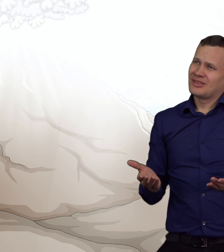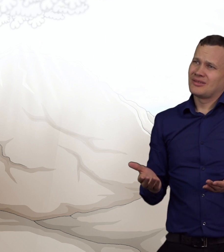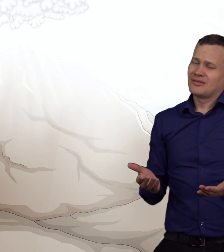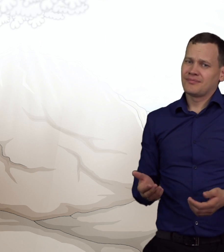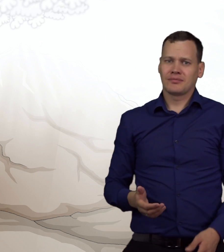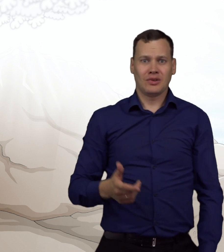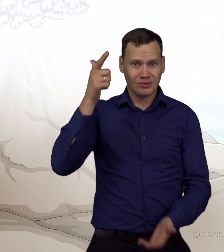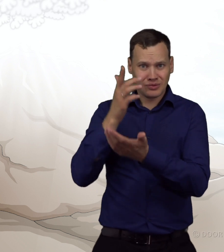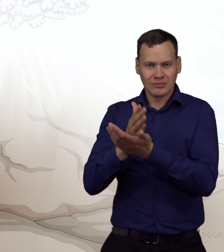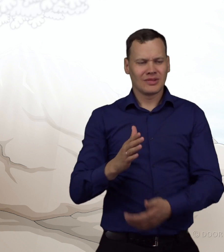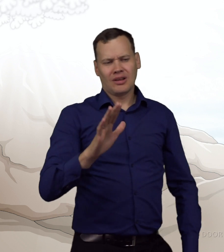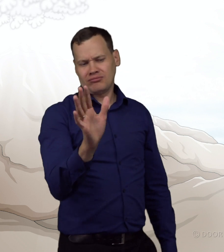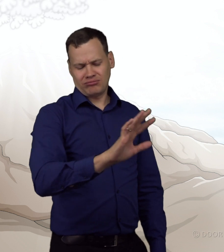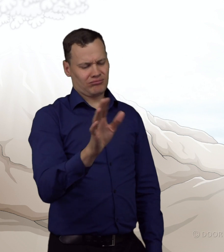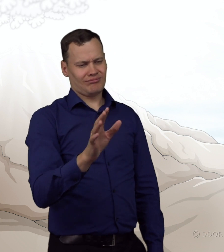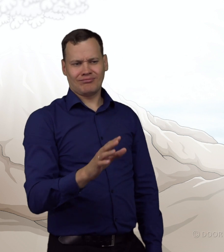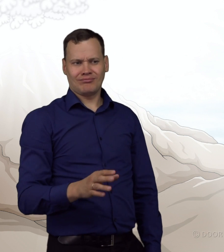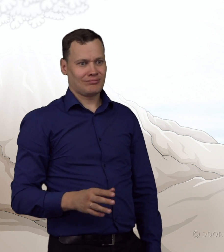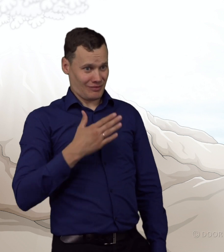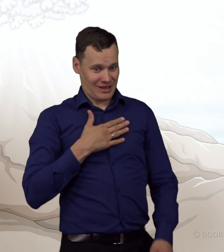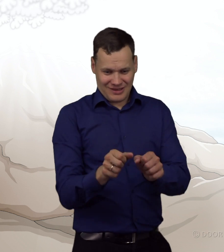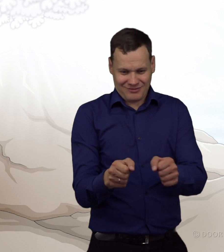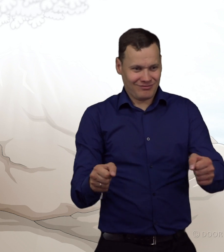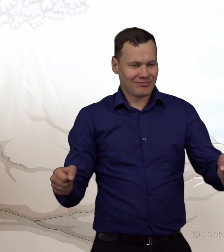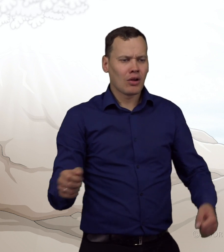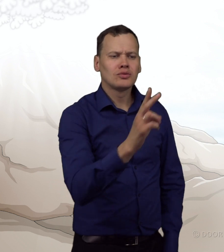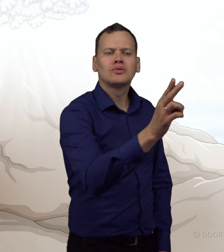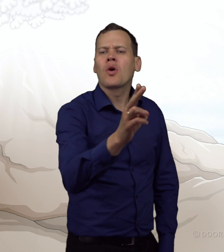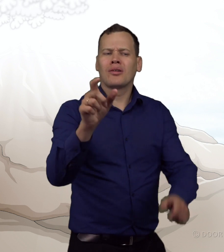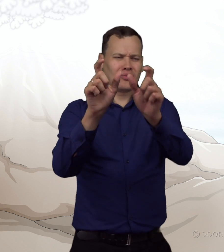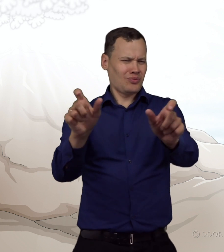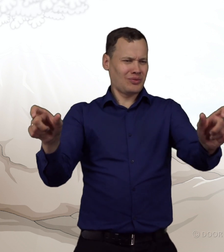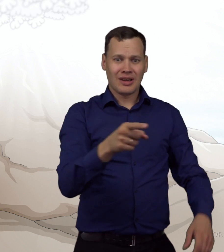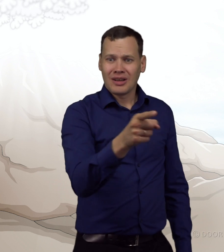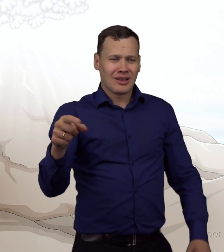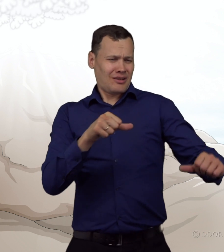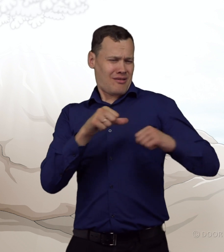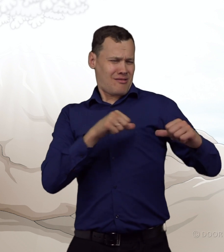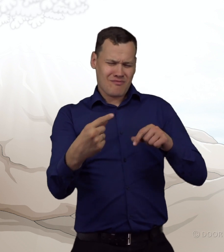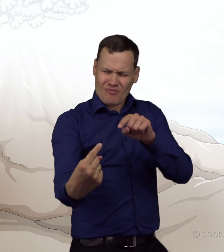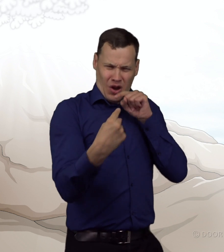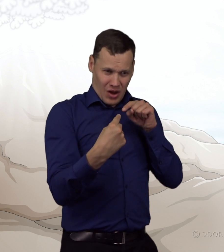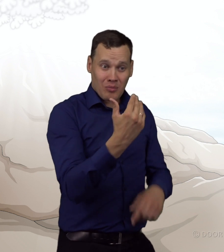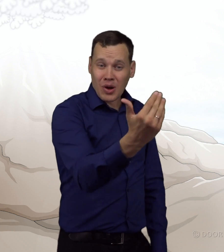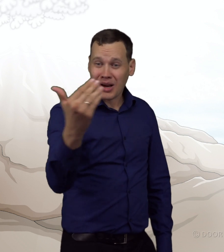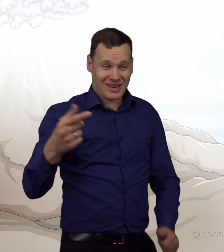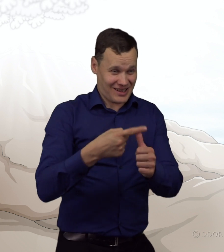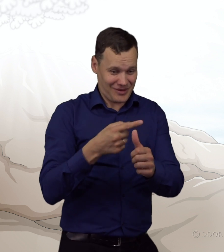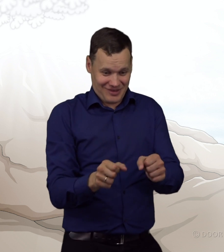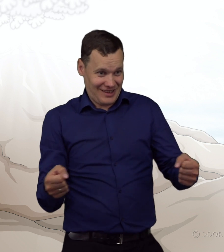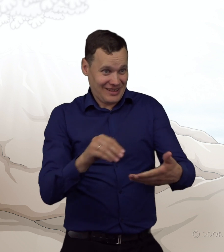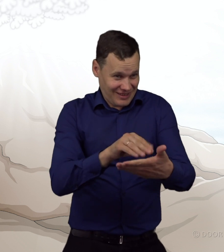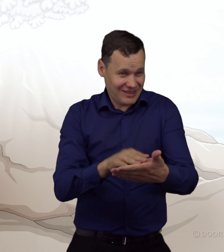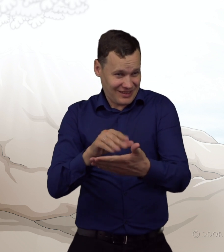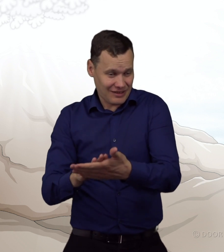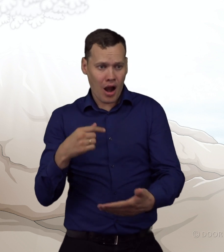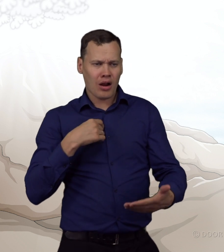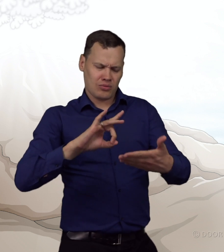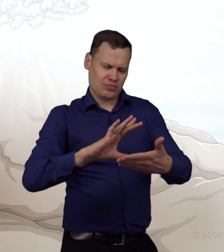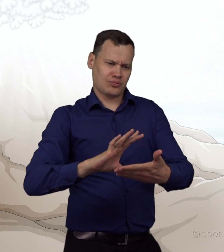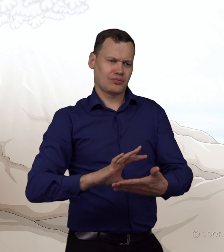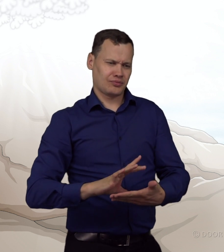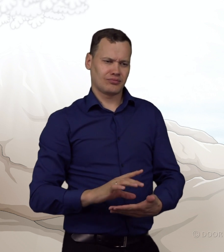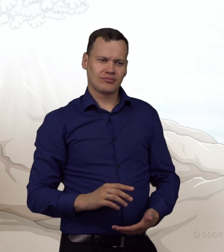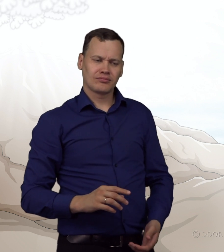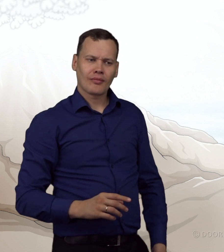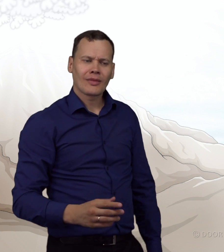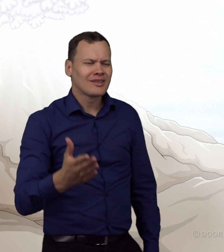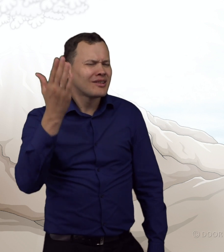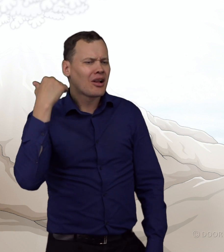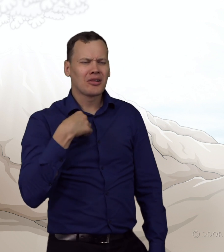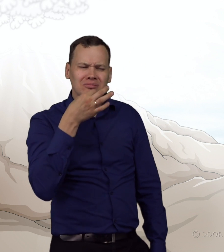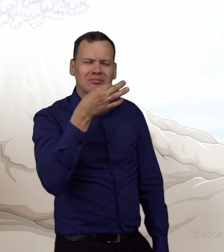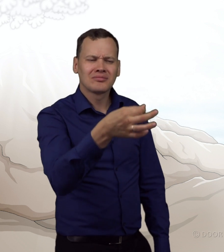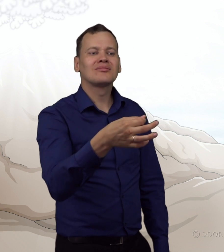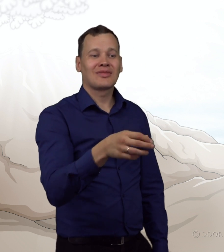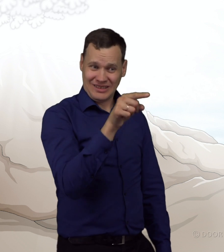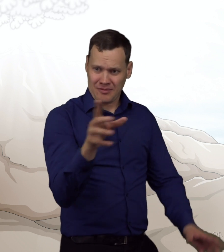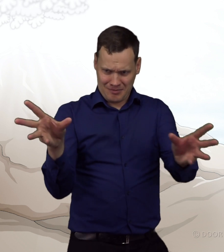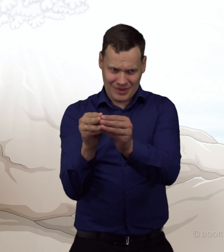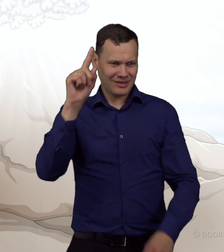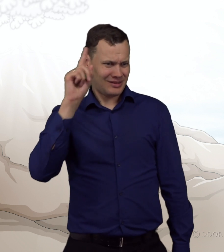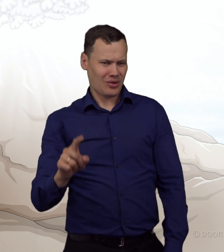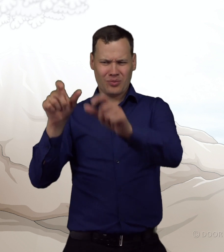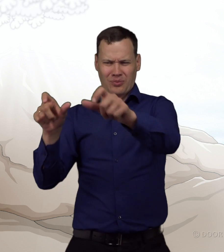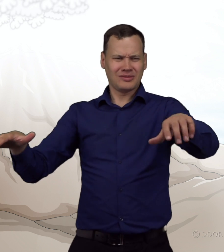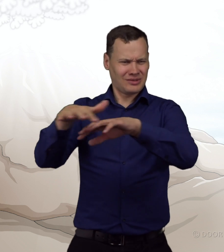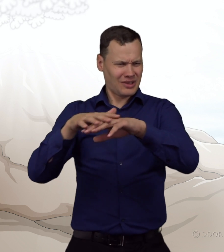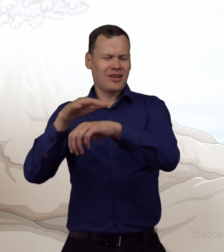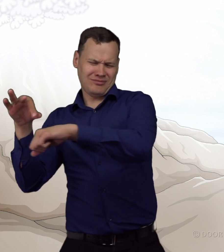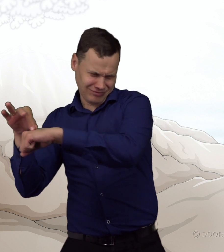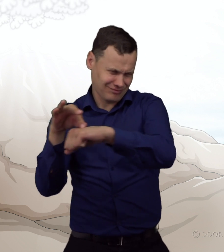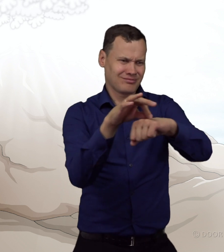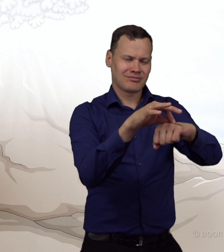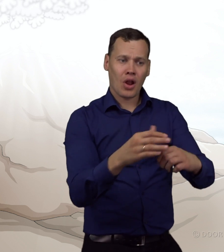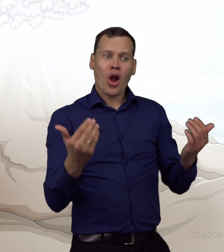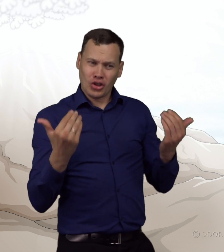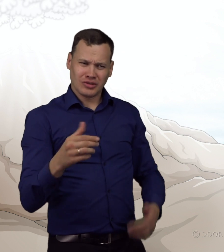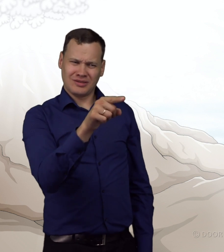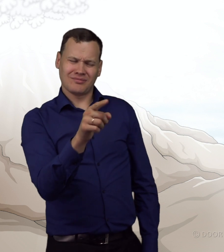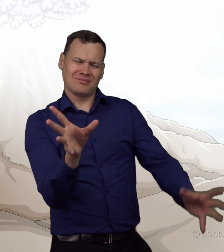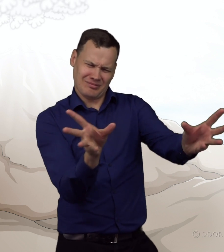But if not, please blot me out of the book that You have written.”